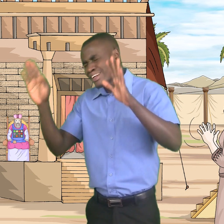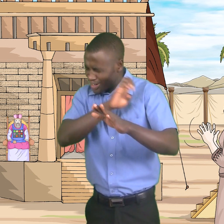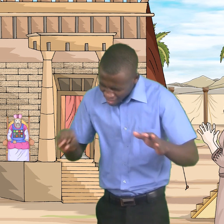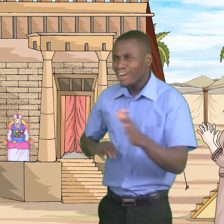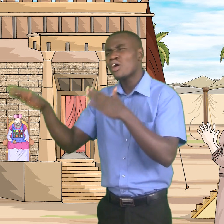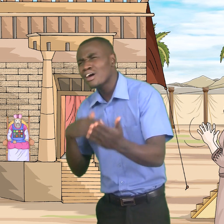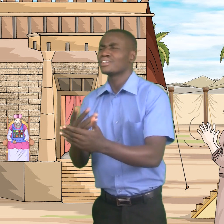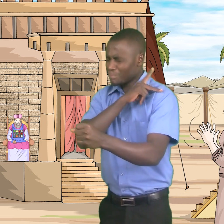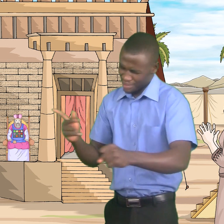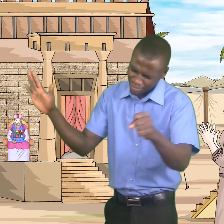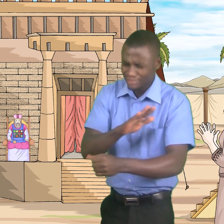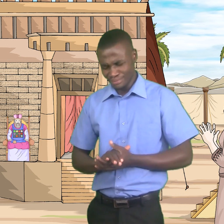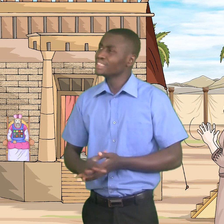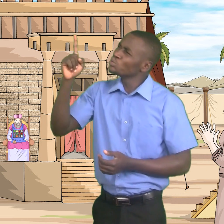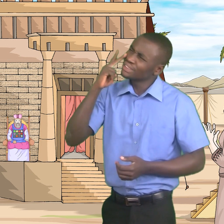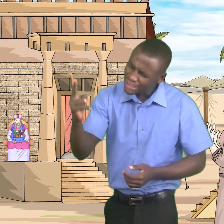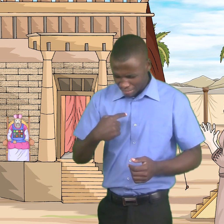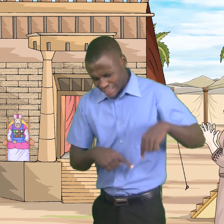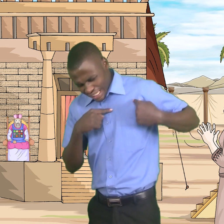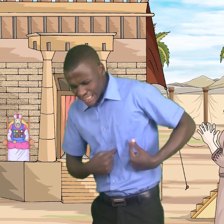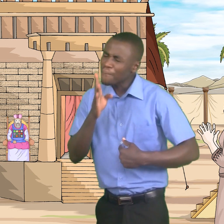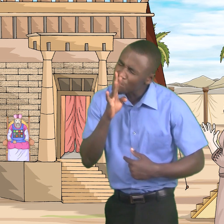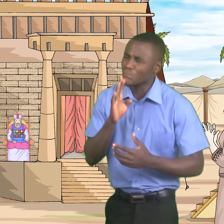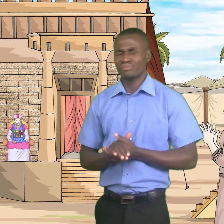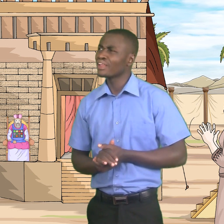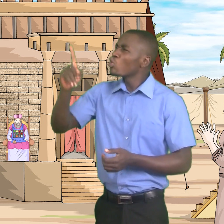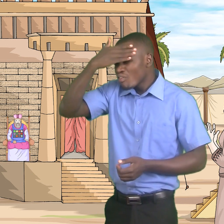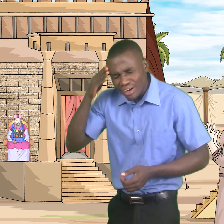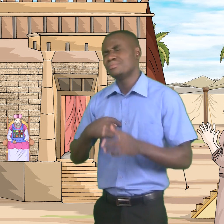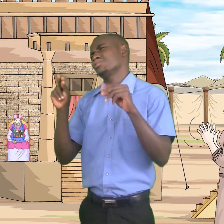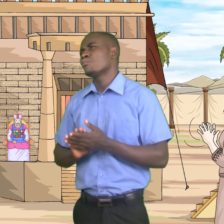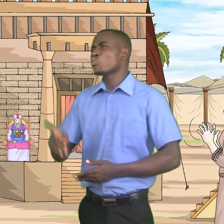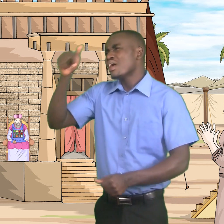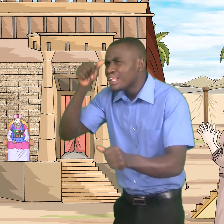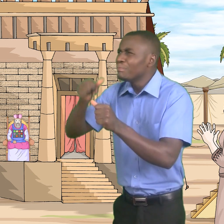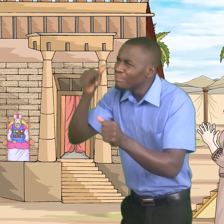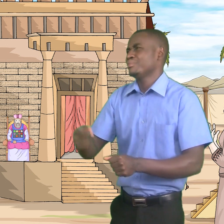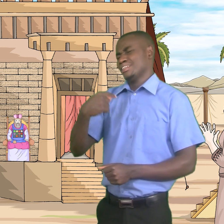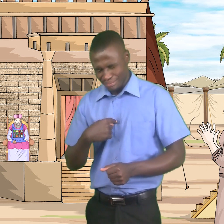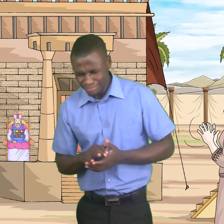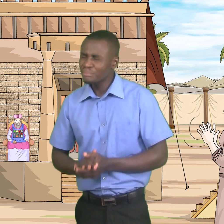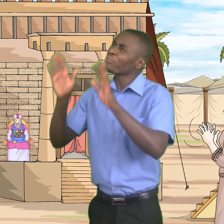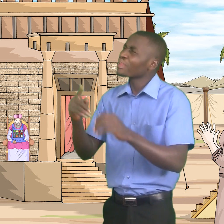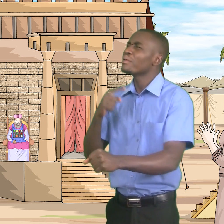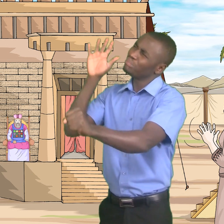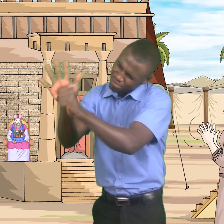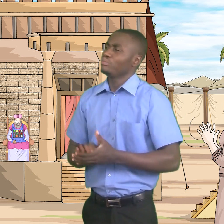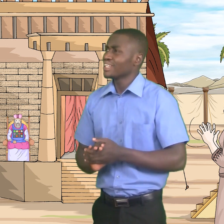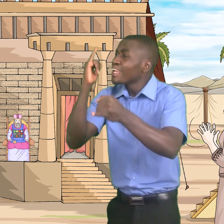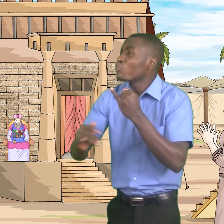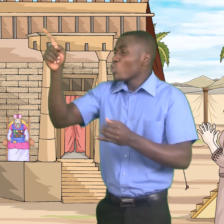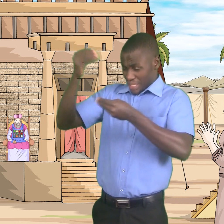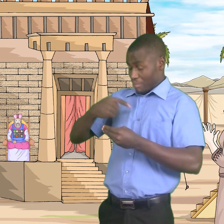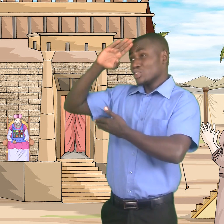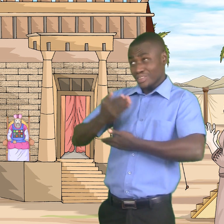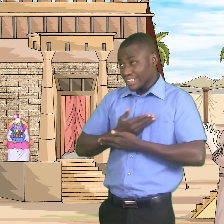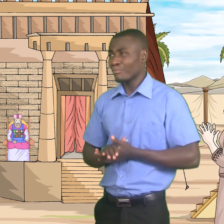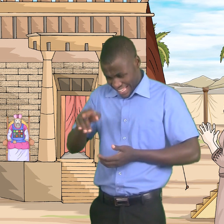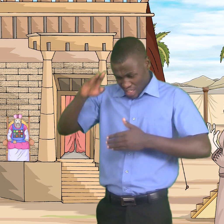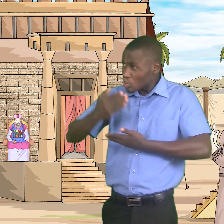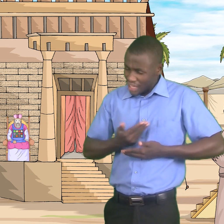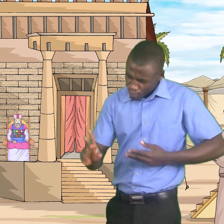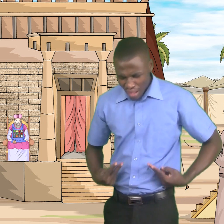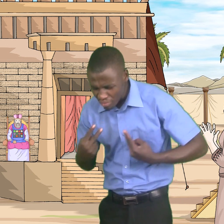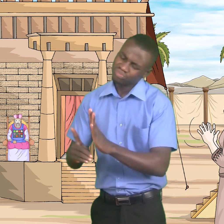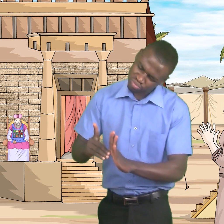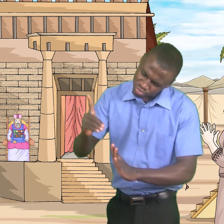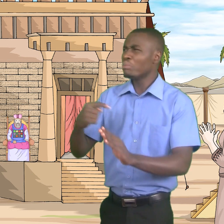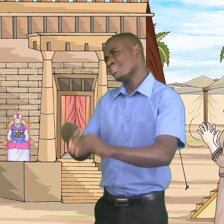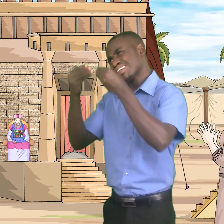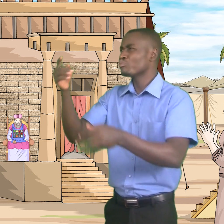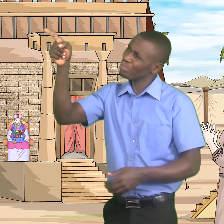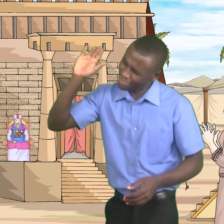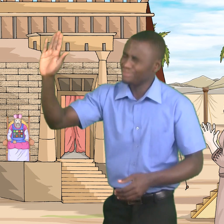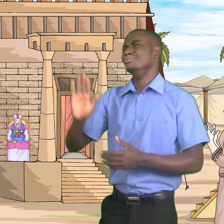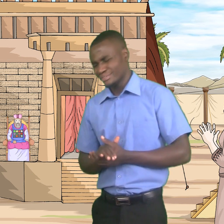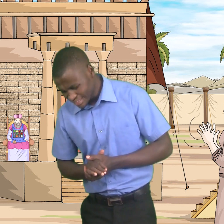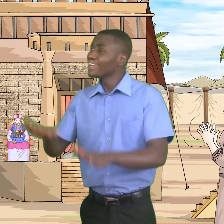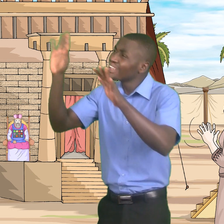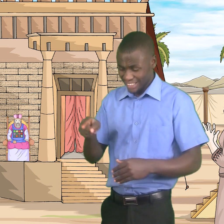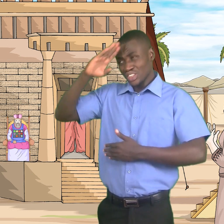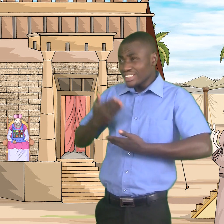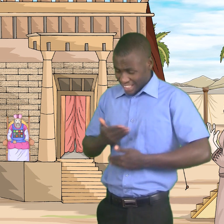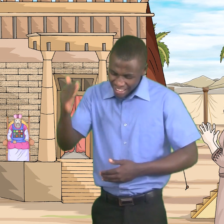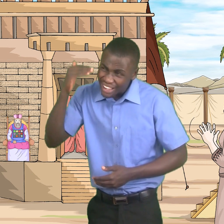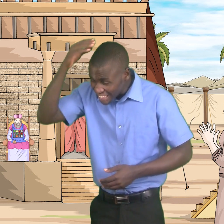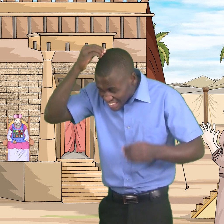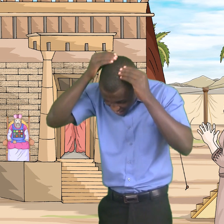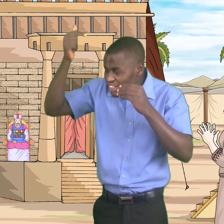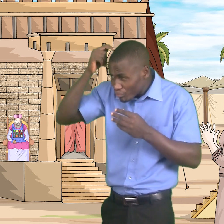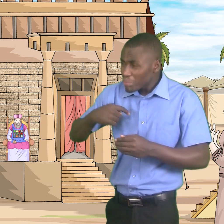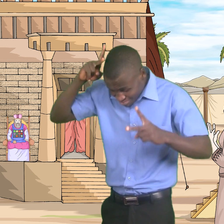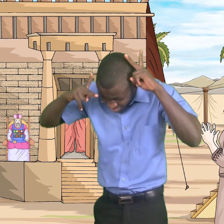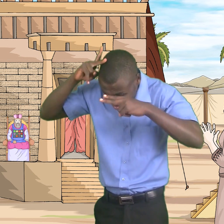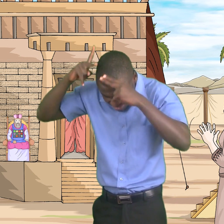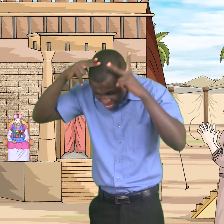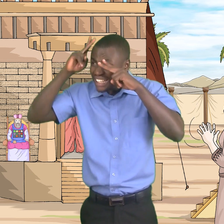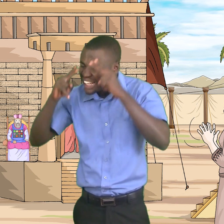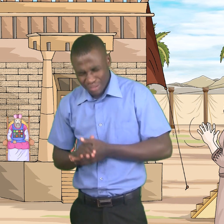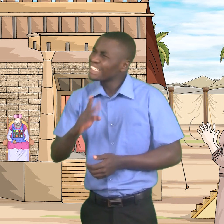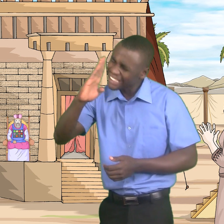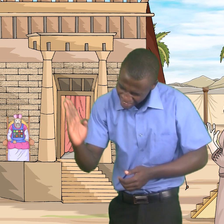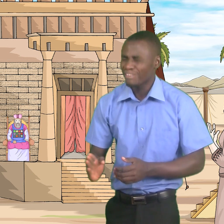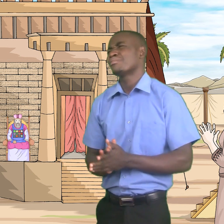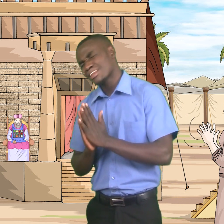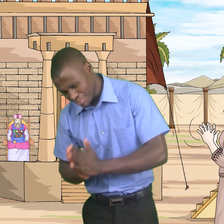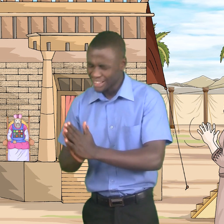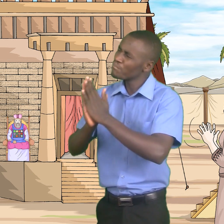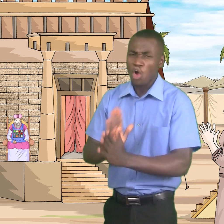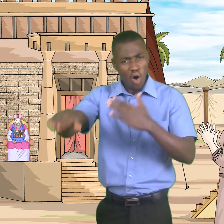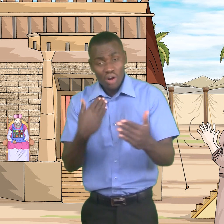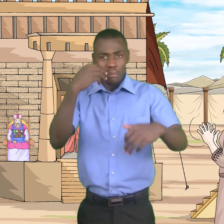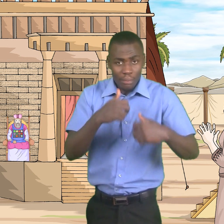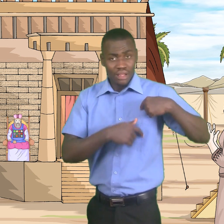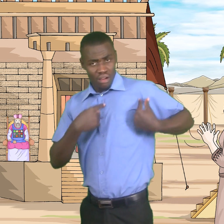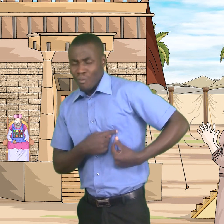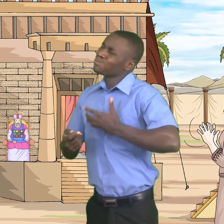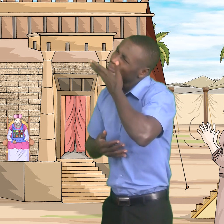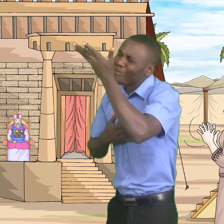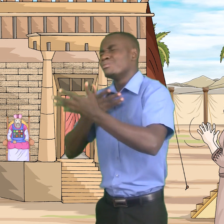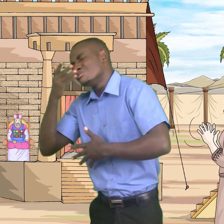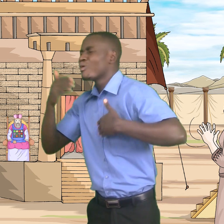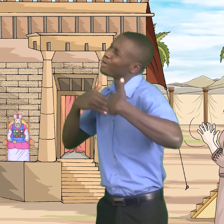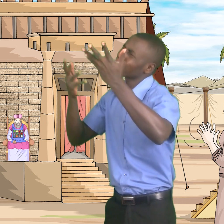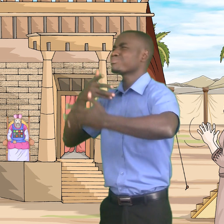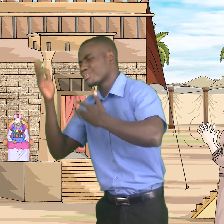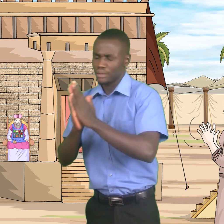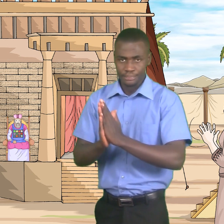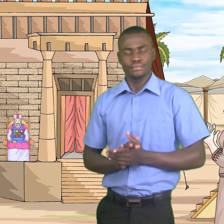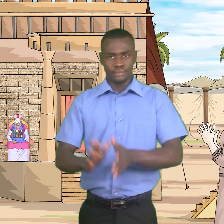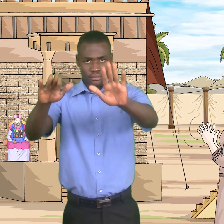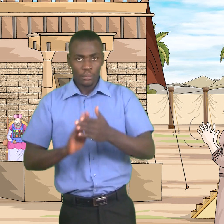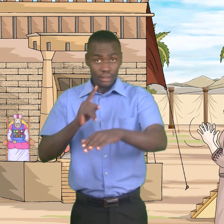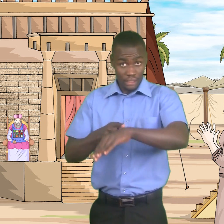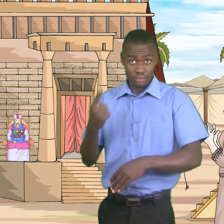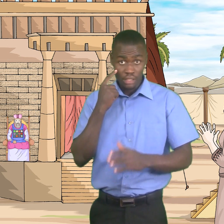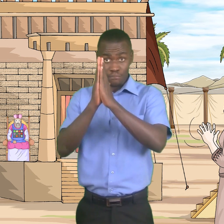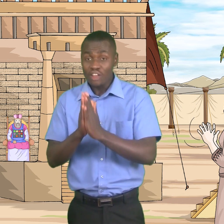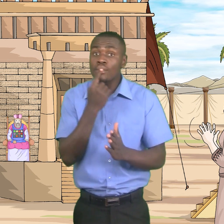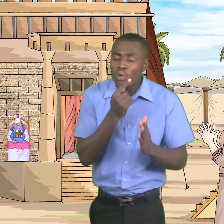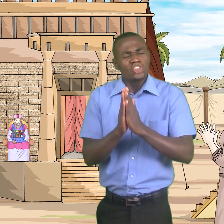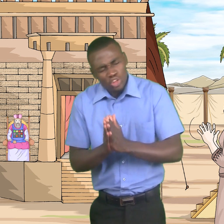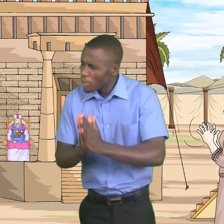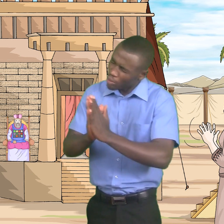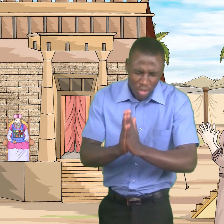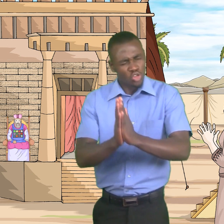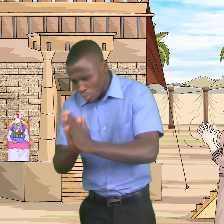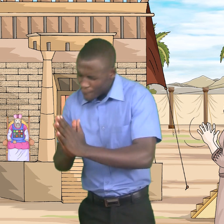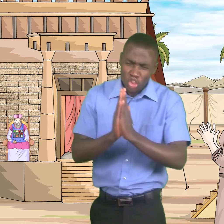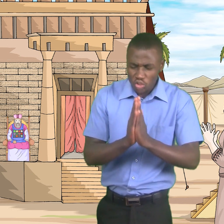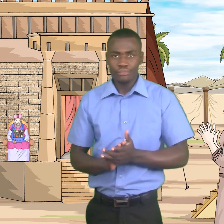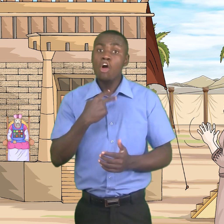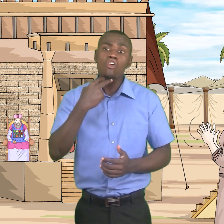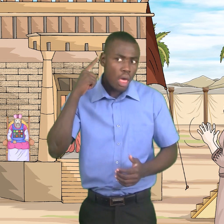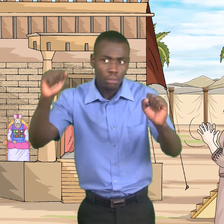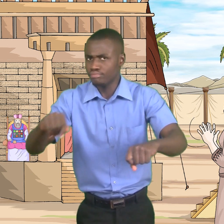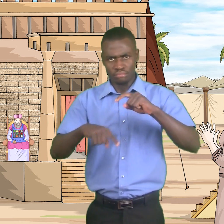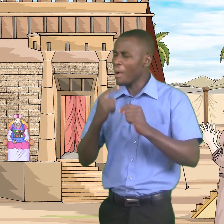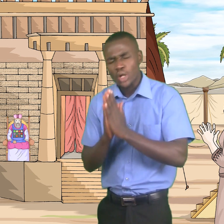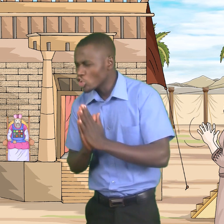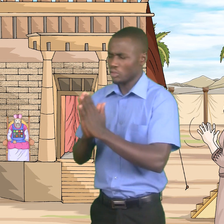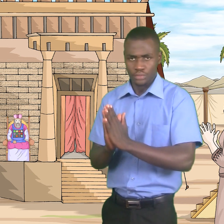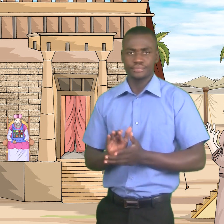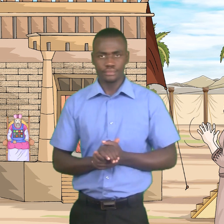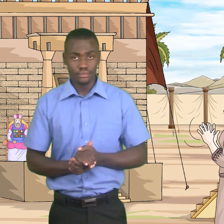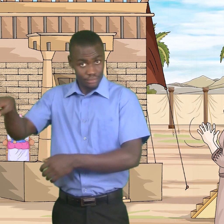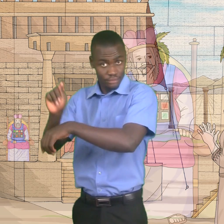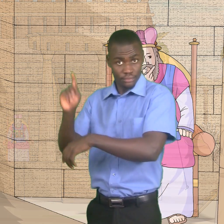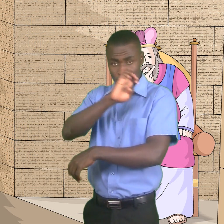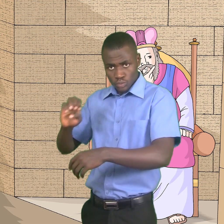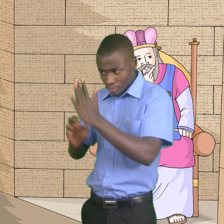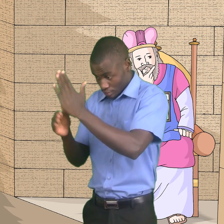And she made a vow, pleading, “O LORD of Hosts, if only You will look upon the affliction of Your maidservant and remember me, not forgetting Your maidservant but giving her a son, then I will dedicate him to the LORD all the days of his life, and no razor shall ever come over his head.”